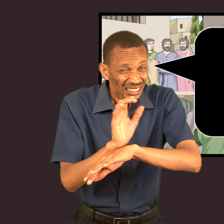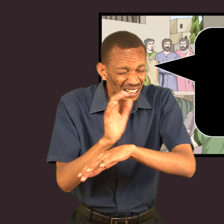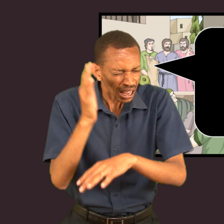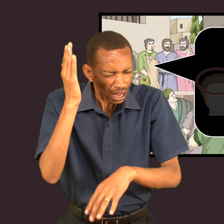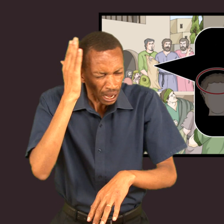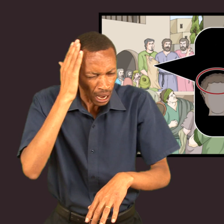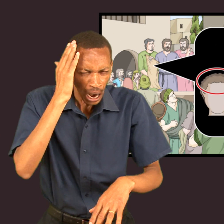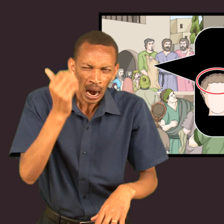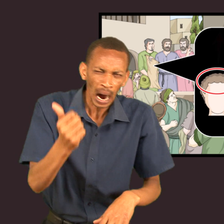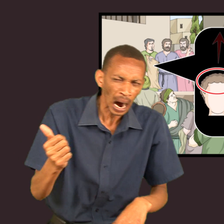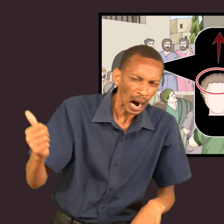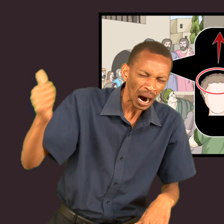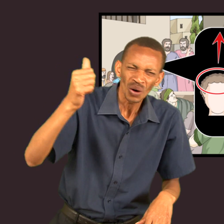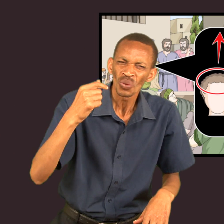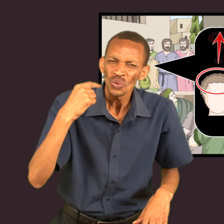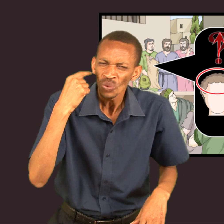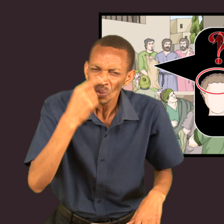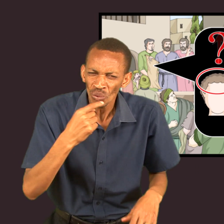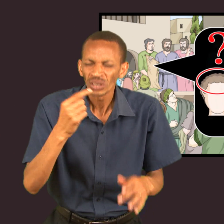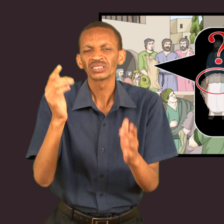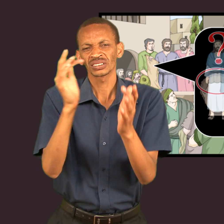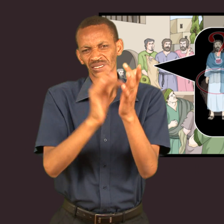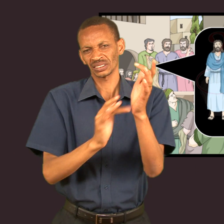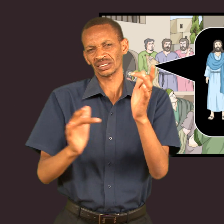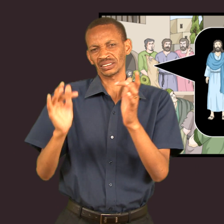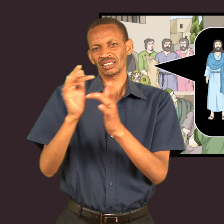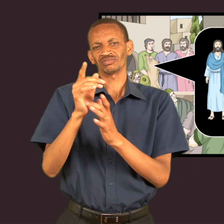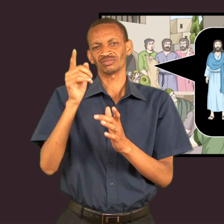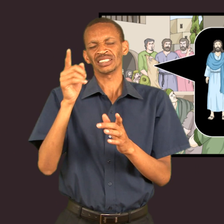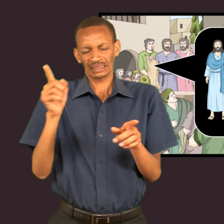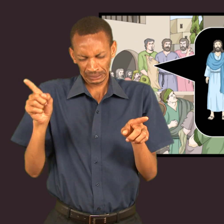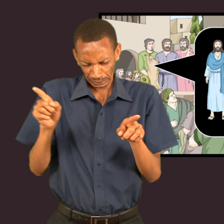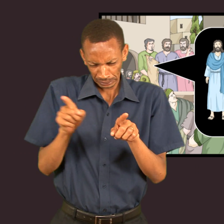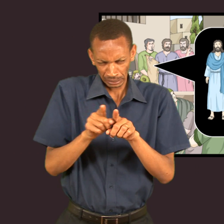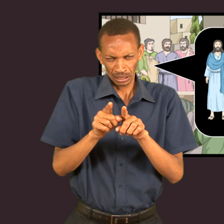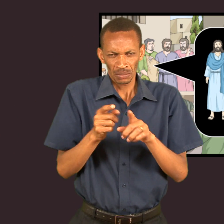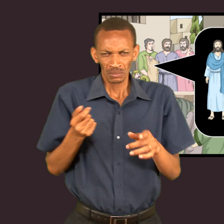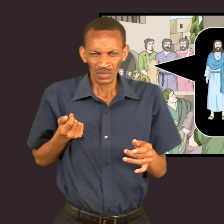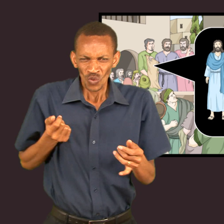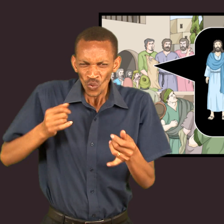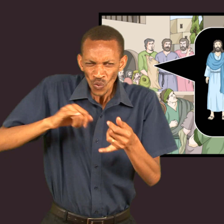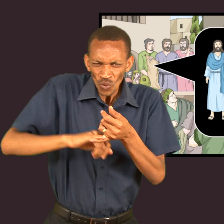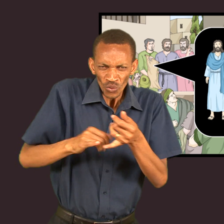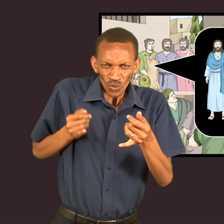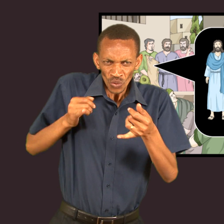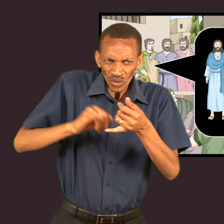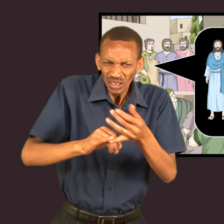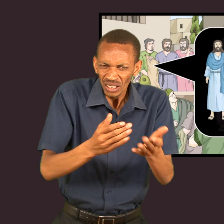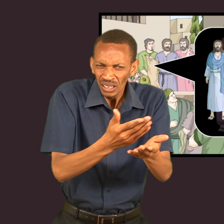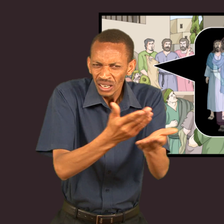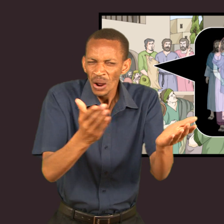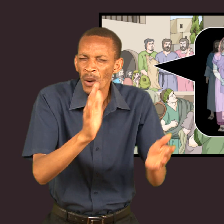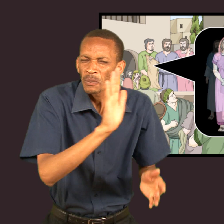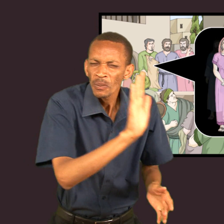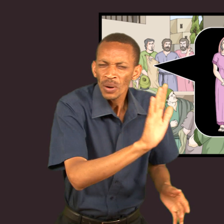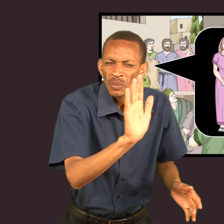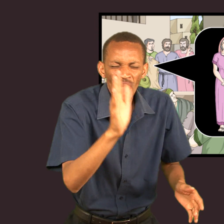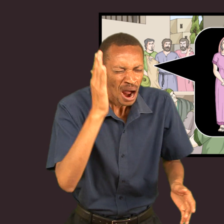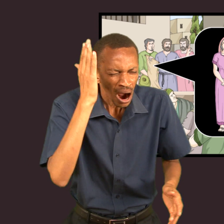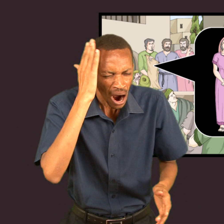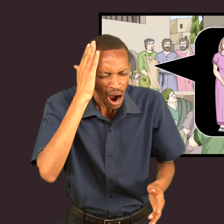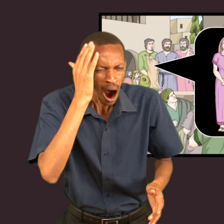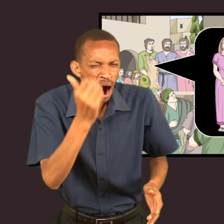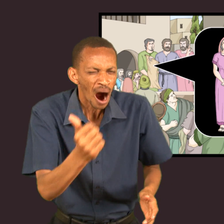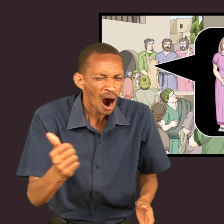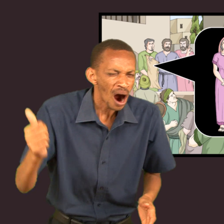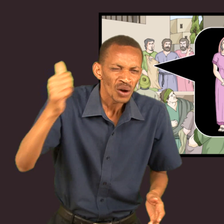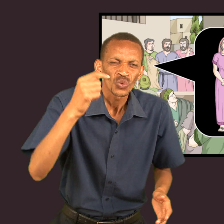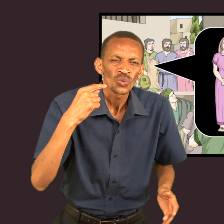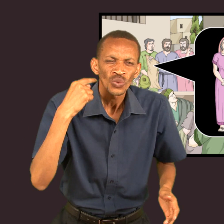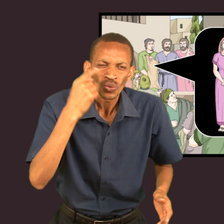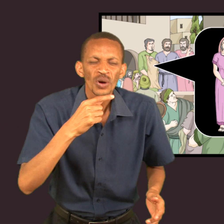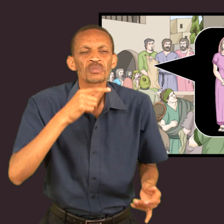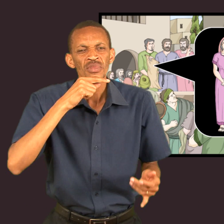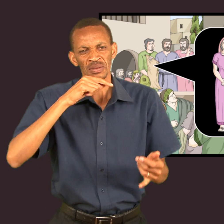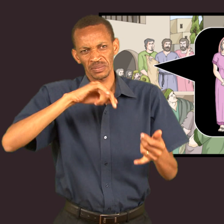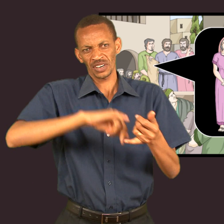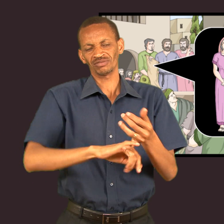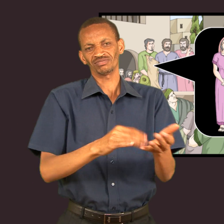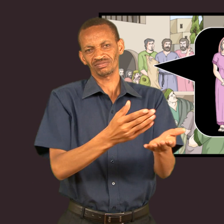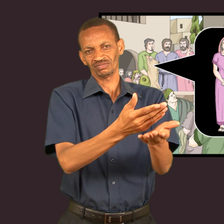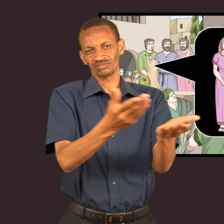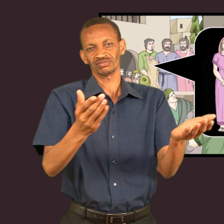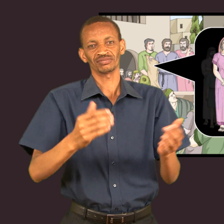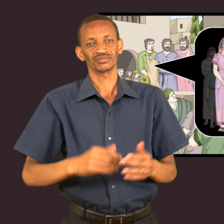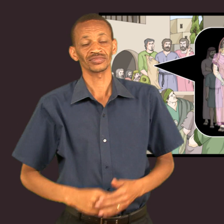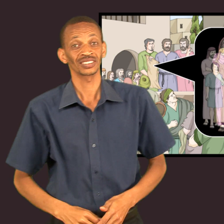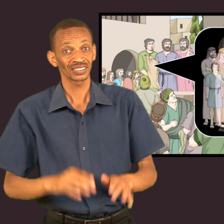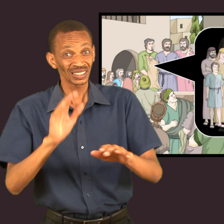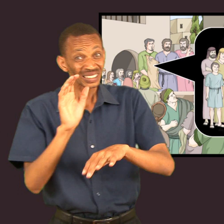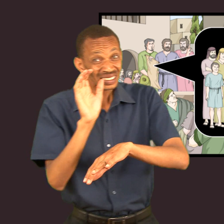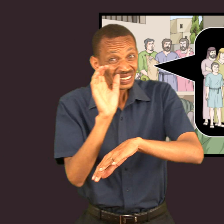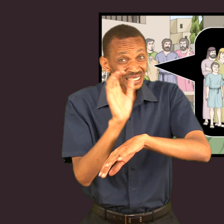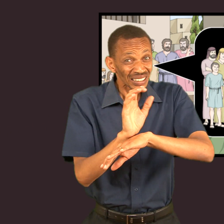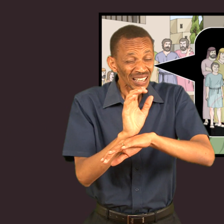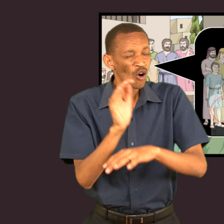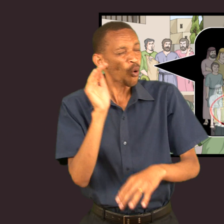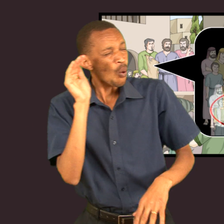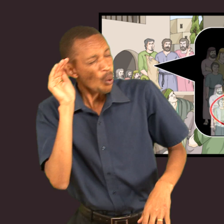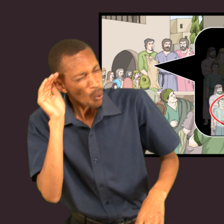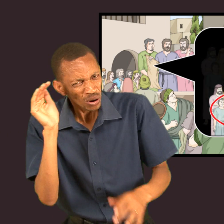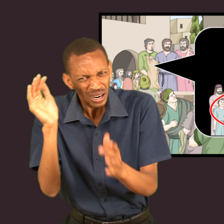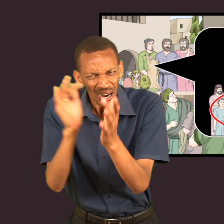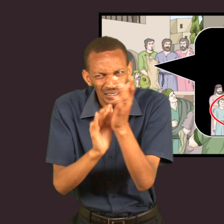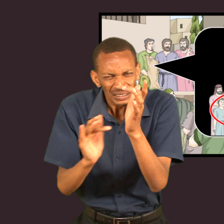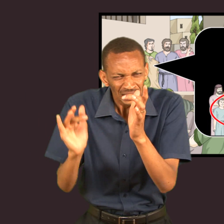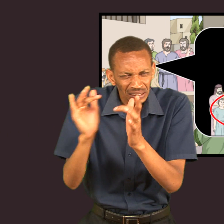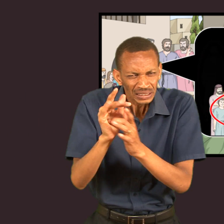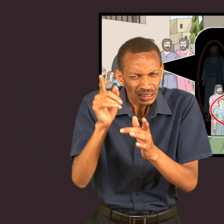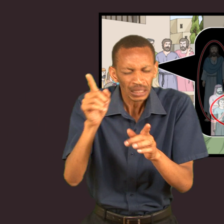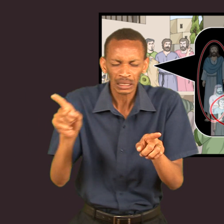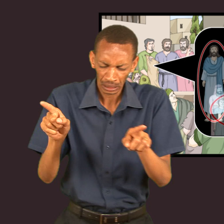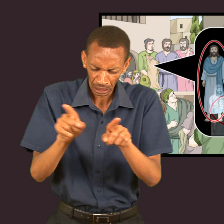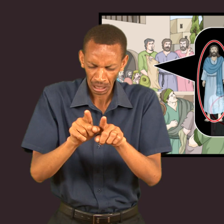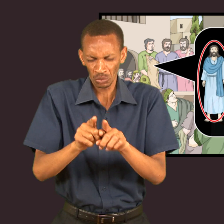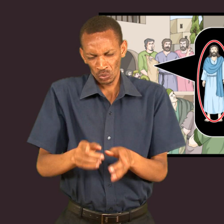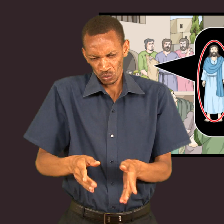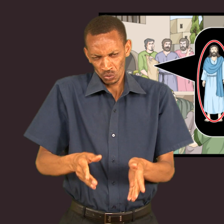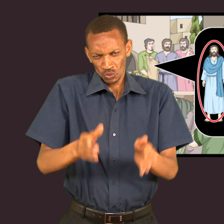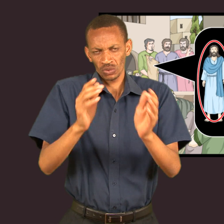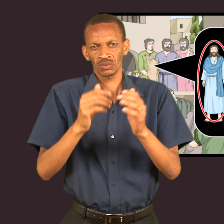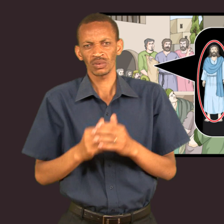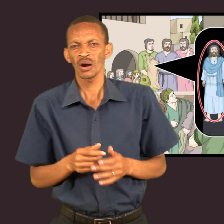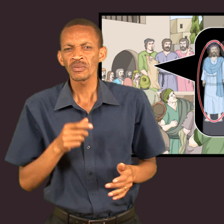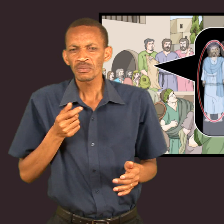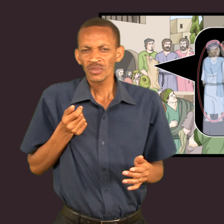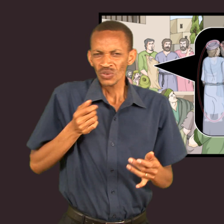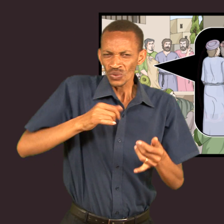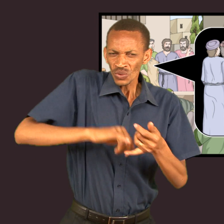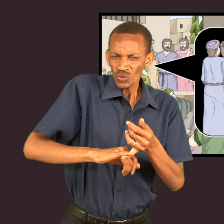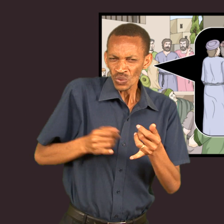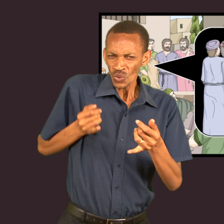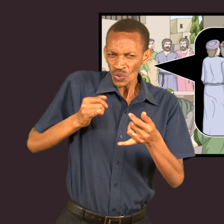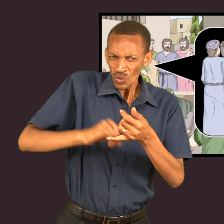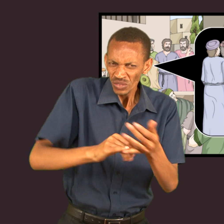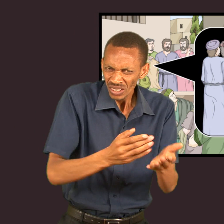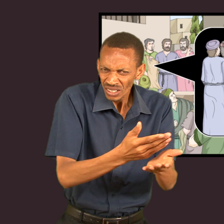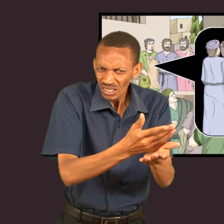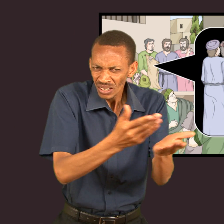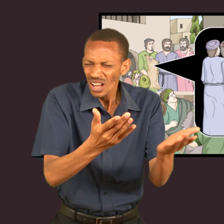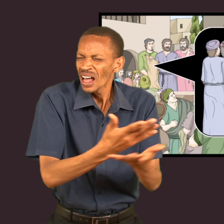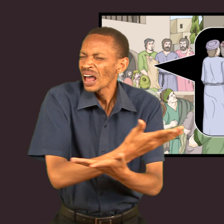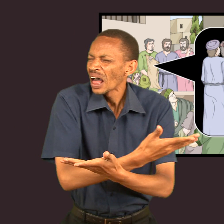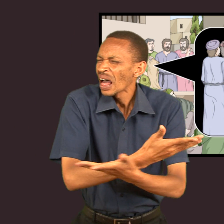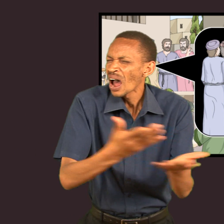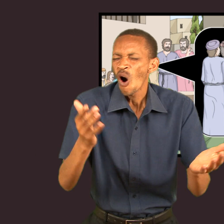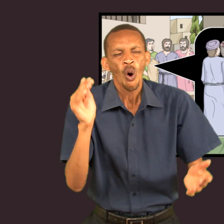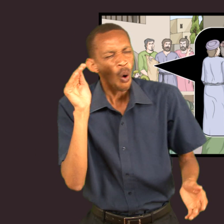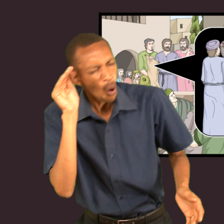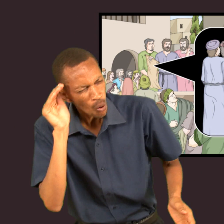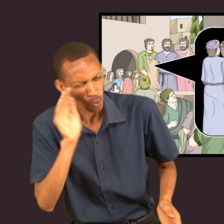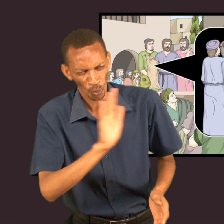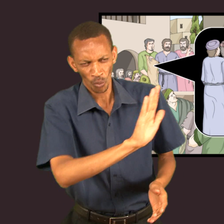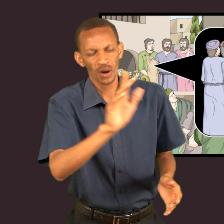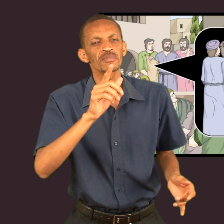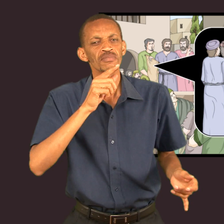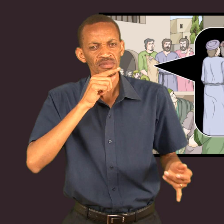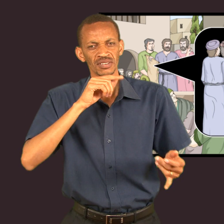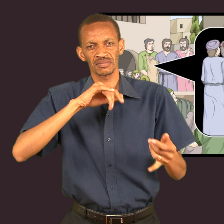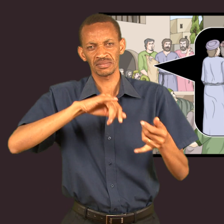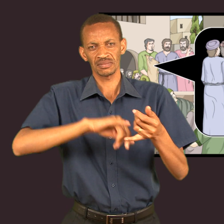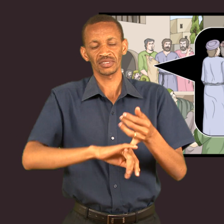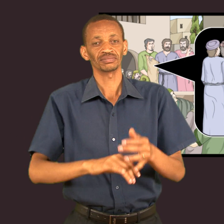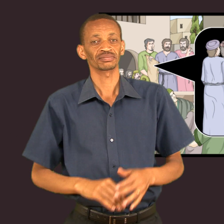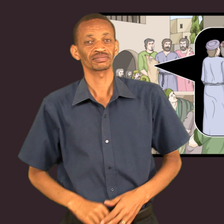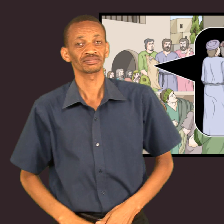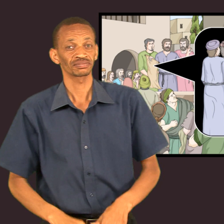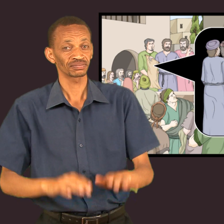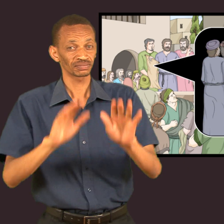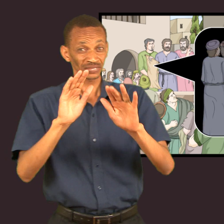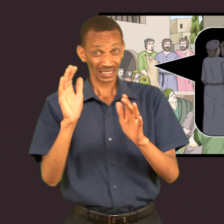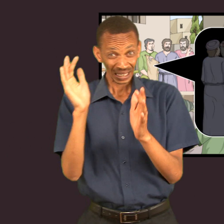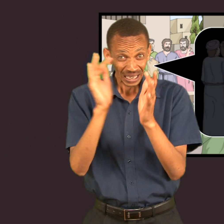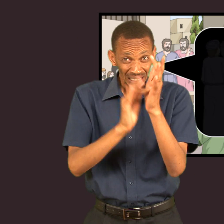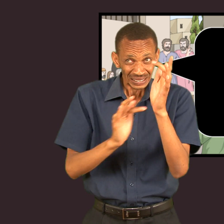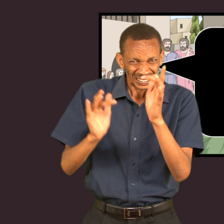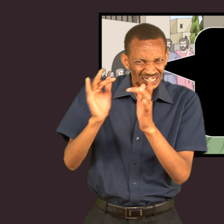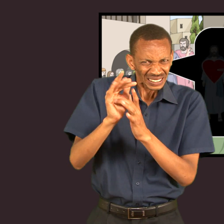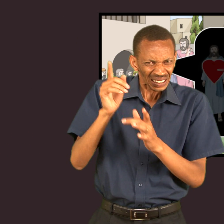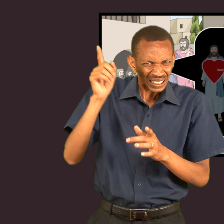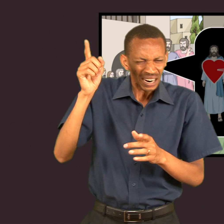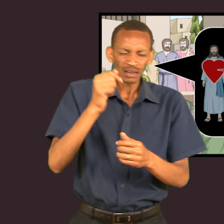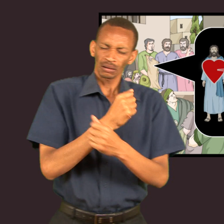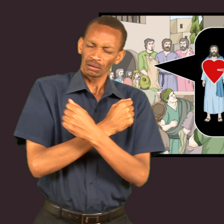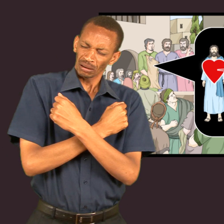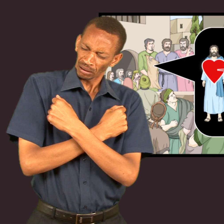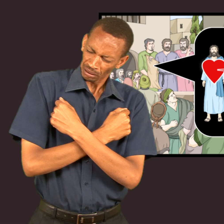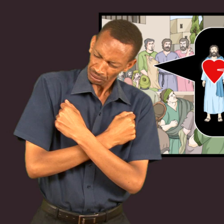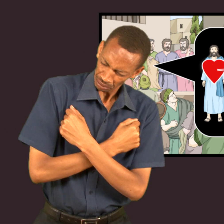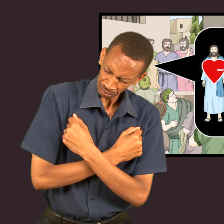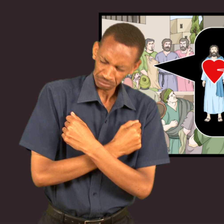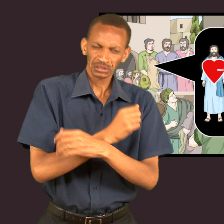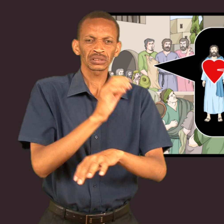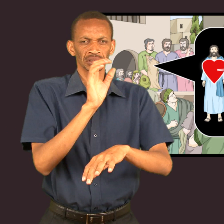Now as the church submits to Christ, so also wives should submit to their husbands in everything.